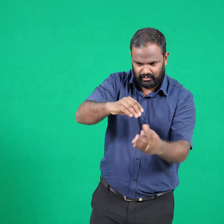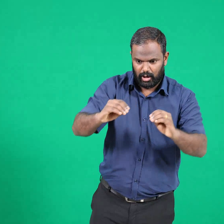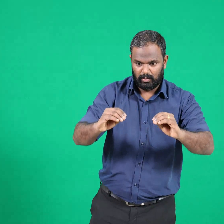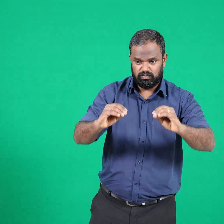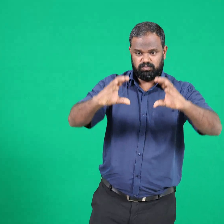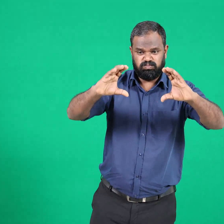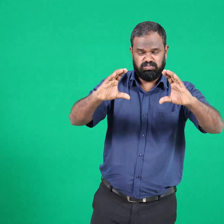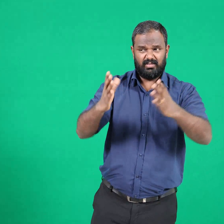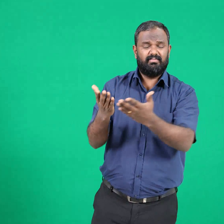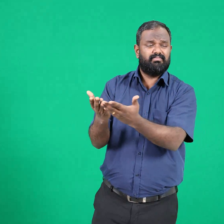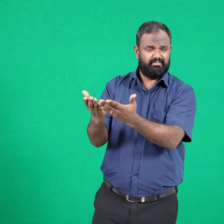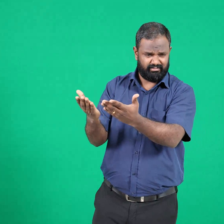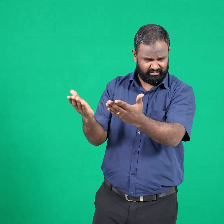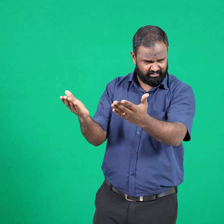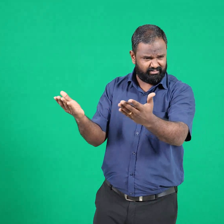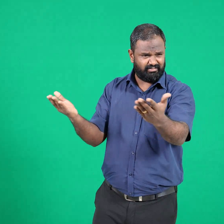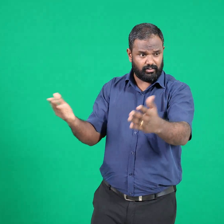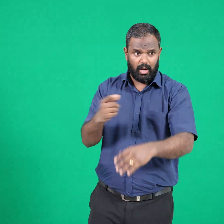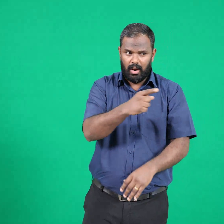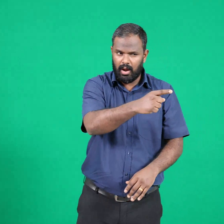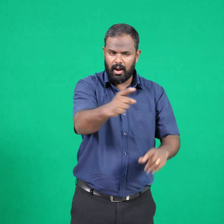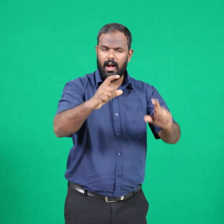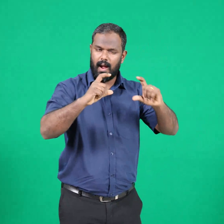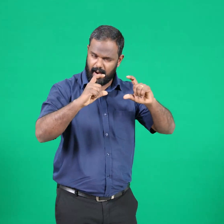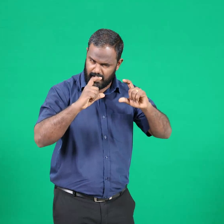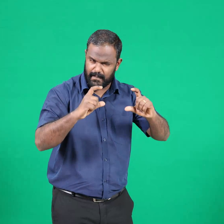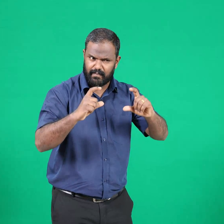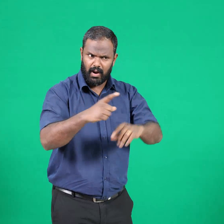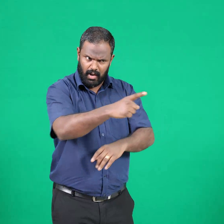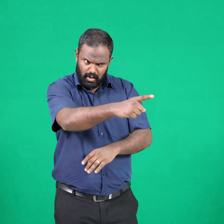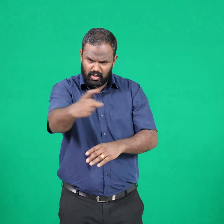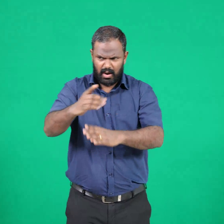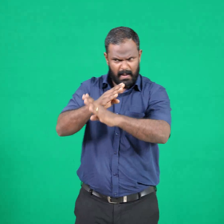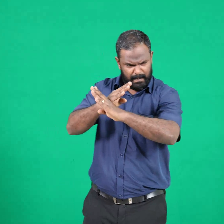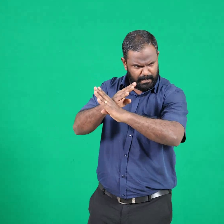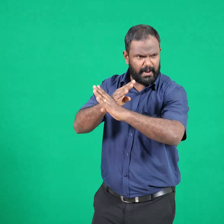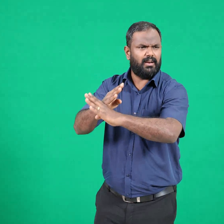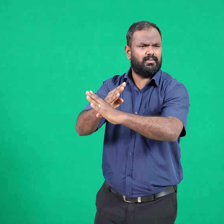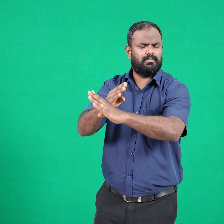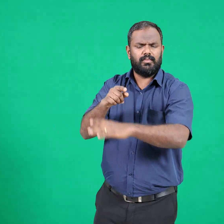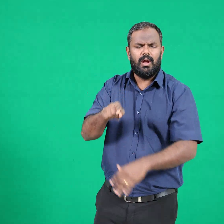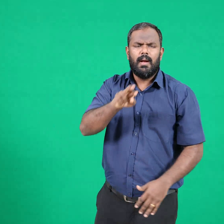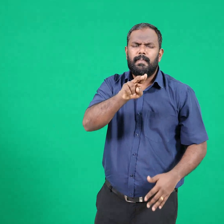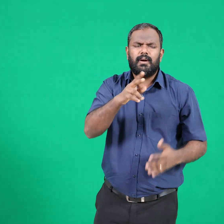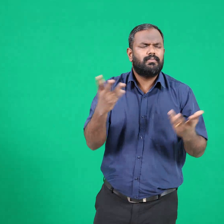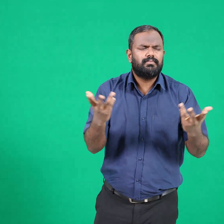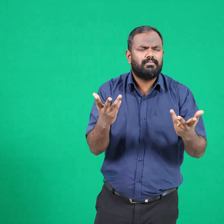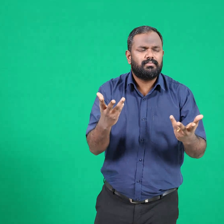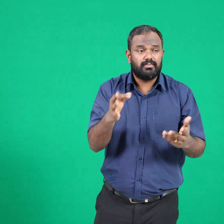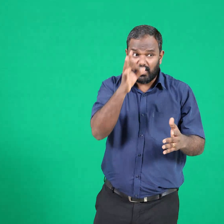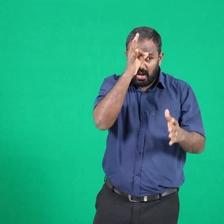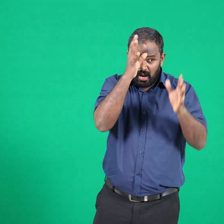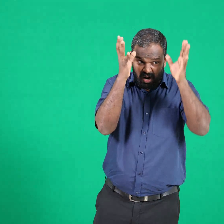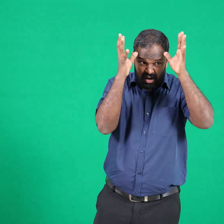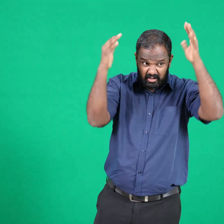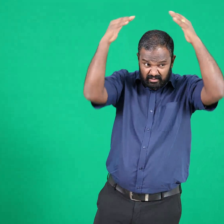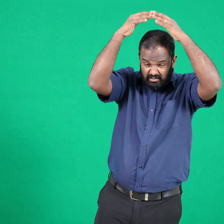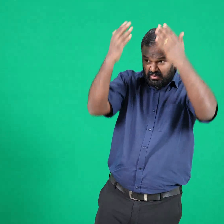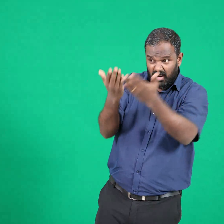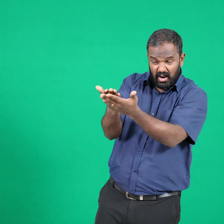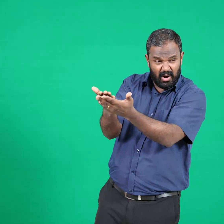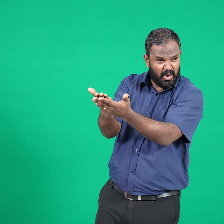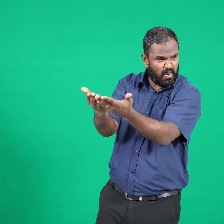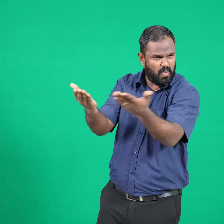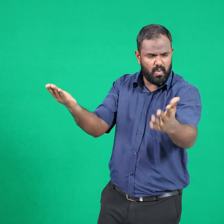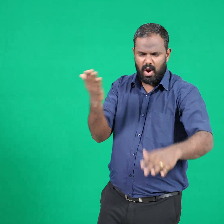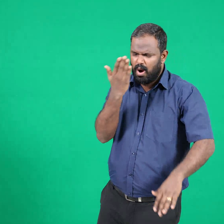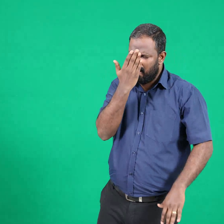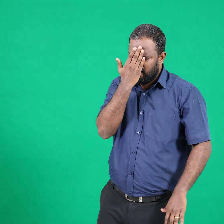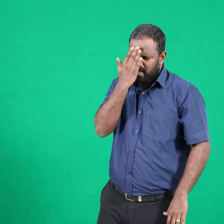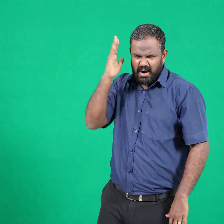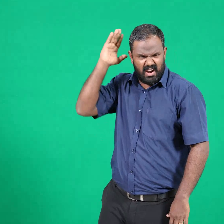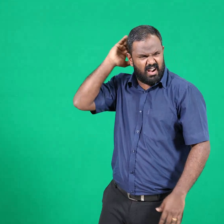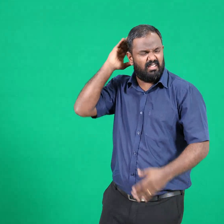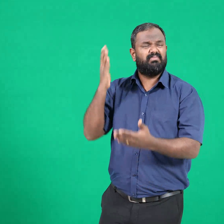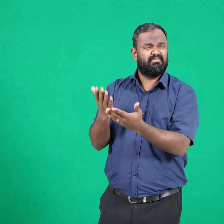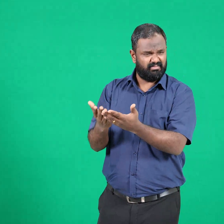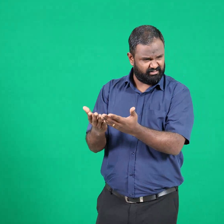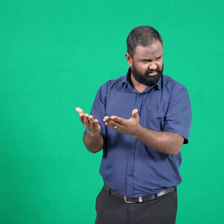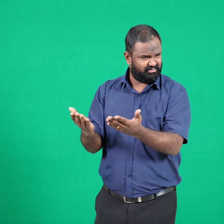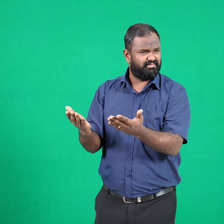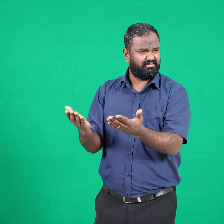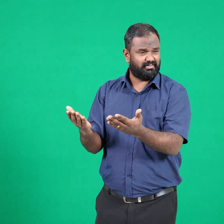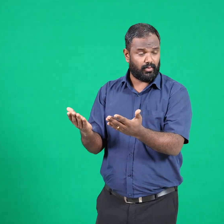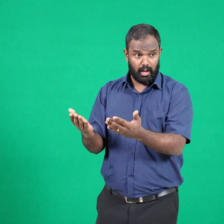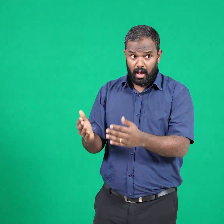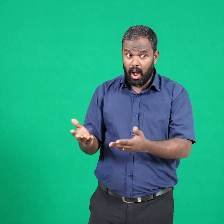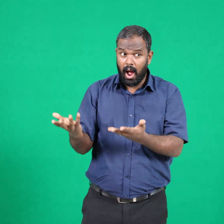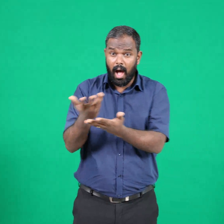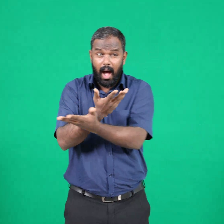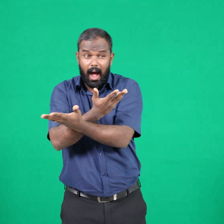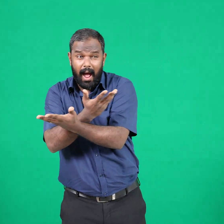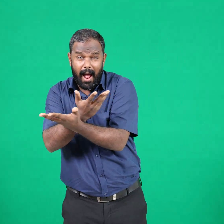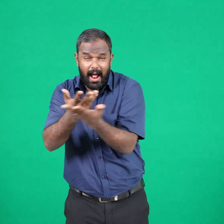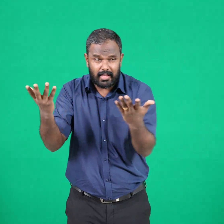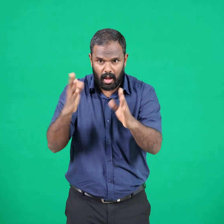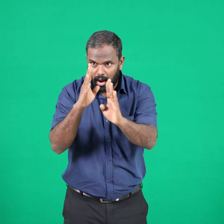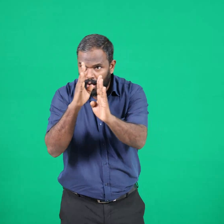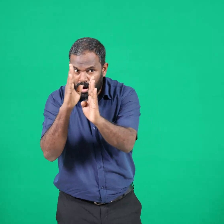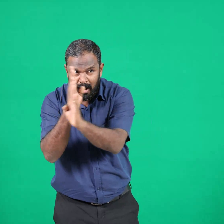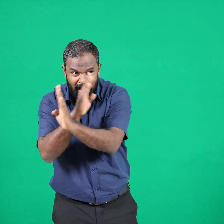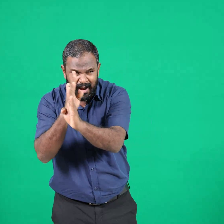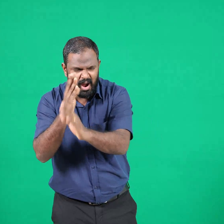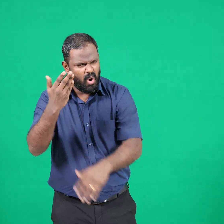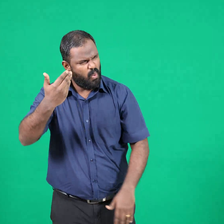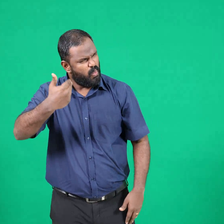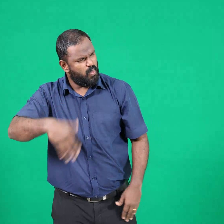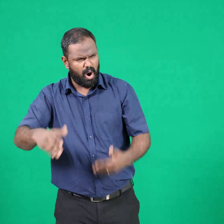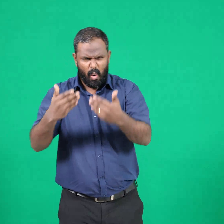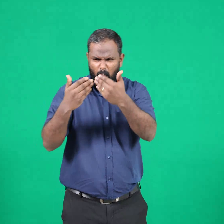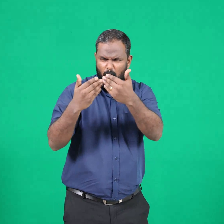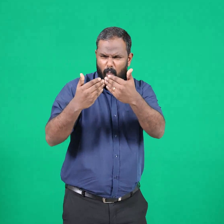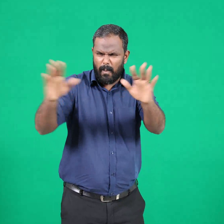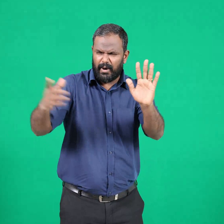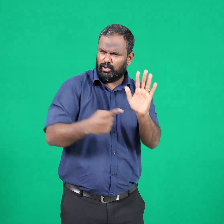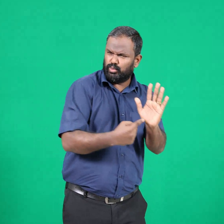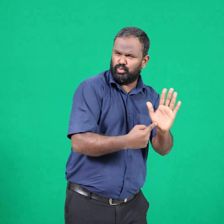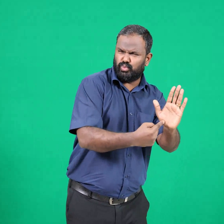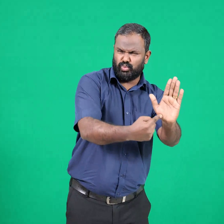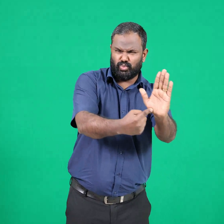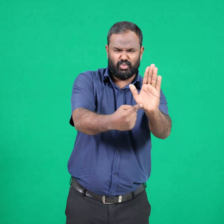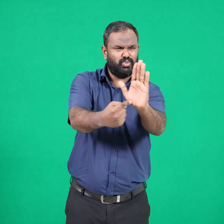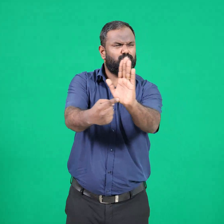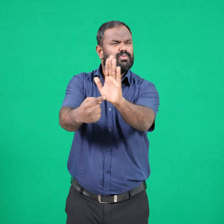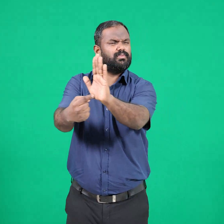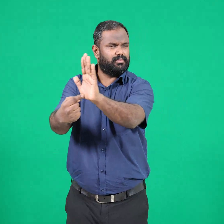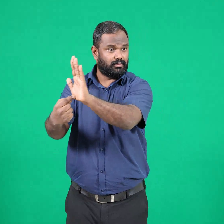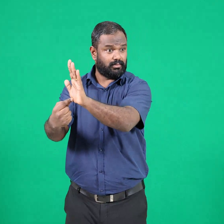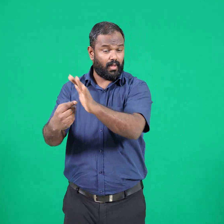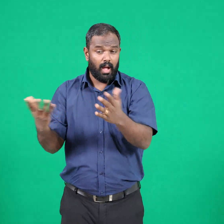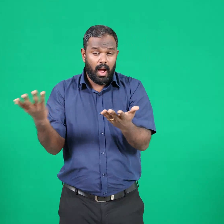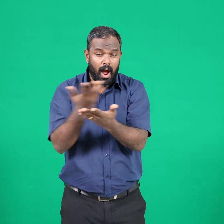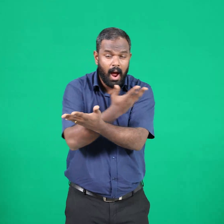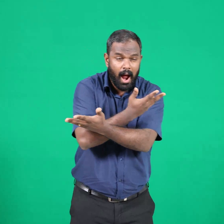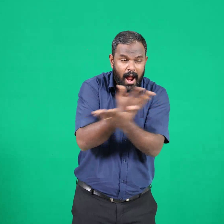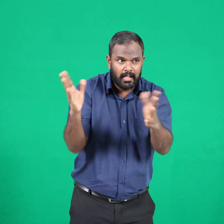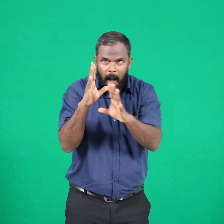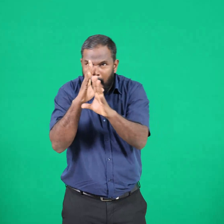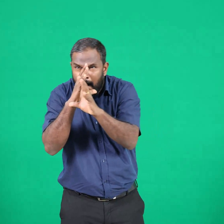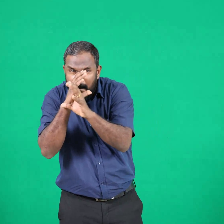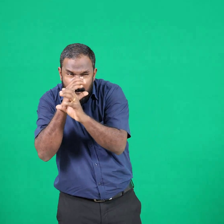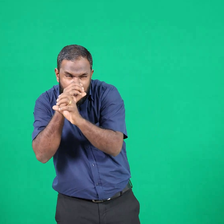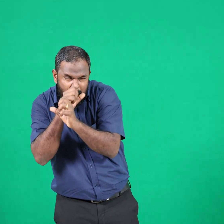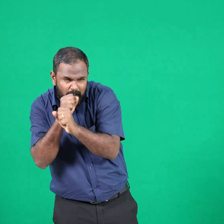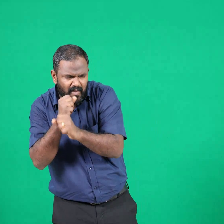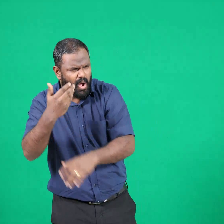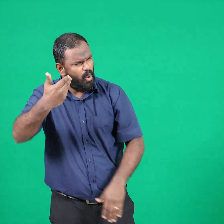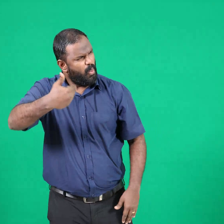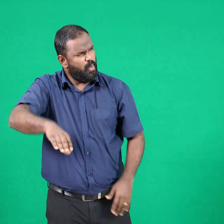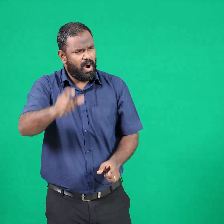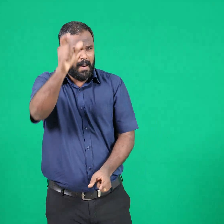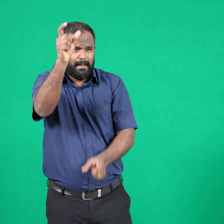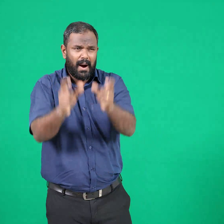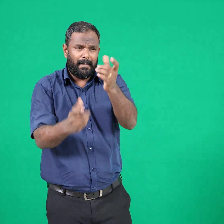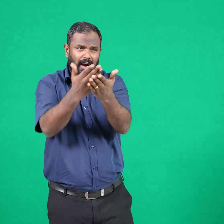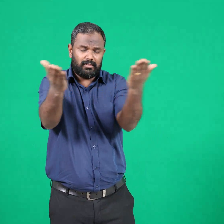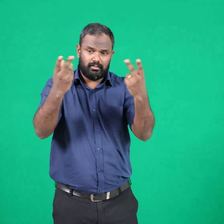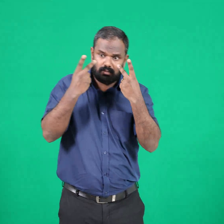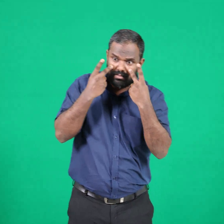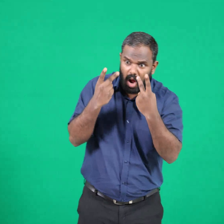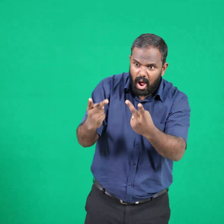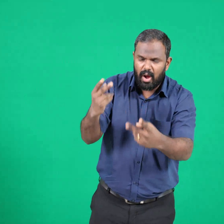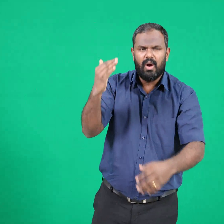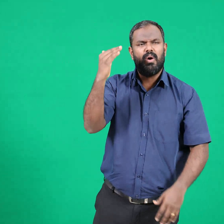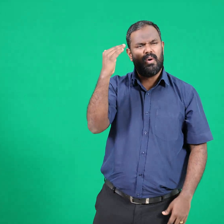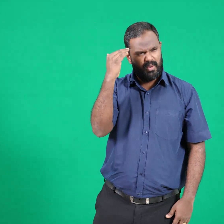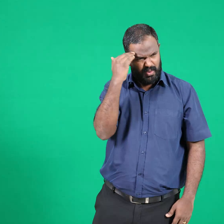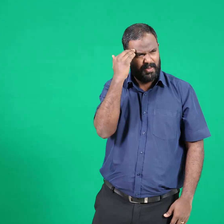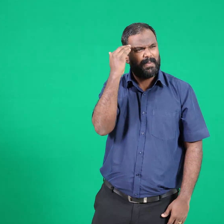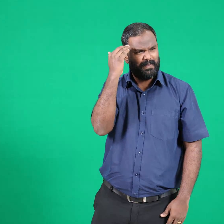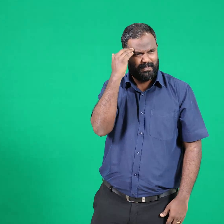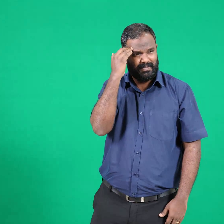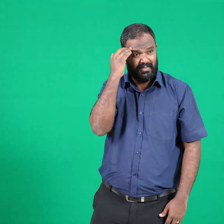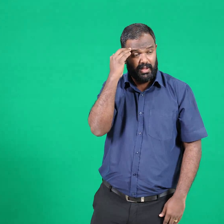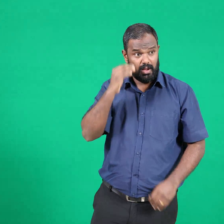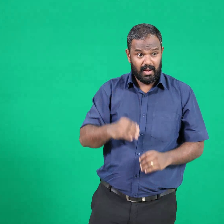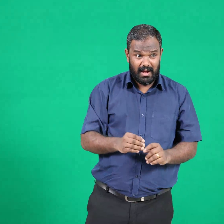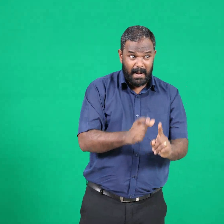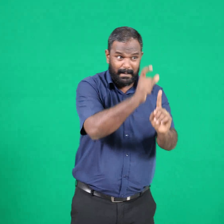There is nothing concealed that will not be disclosed, and nothing hidden that will not be made known.